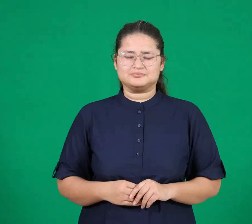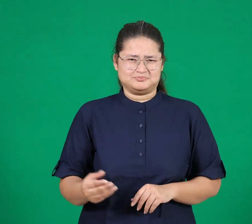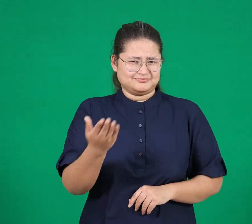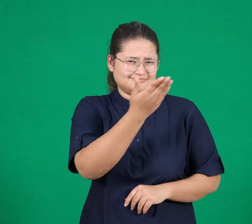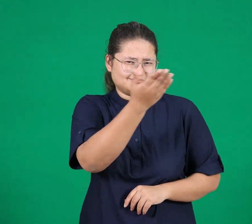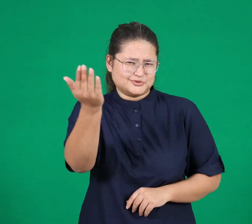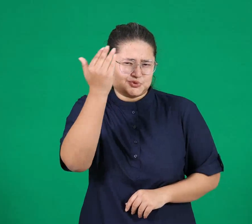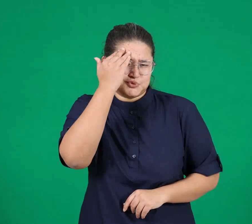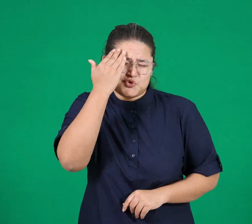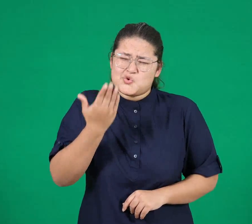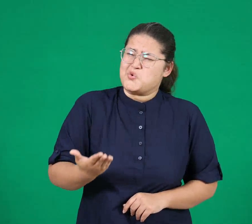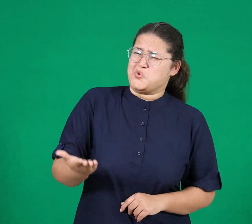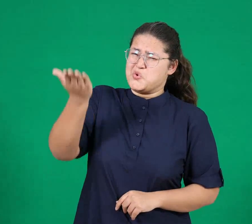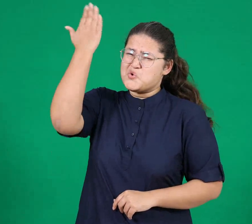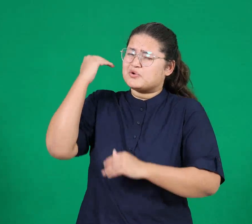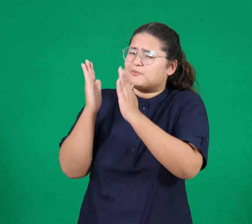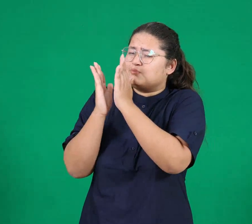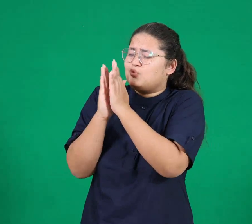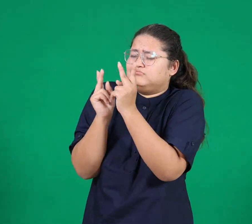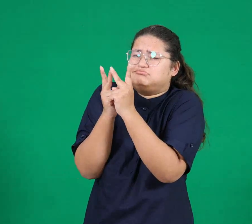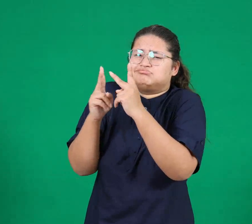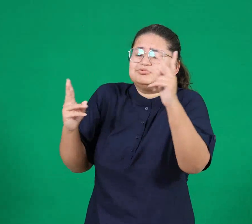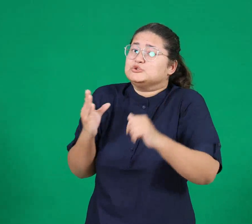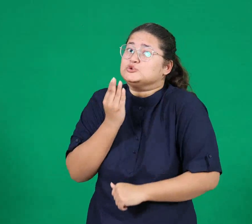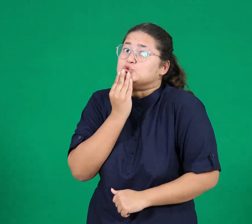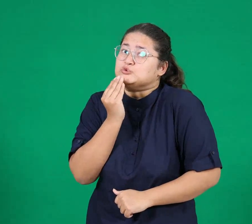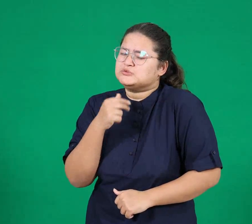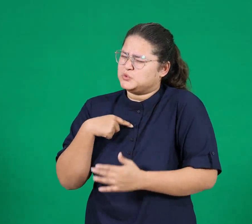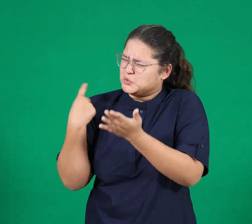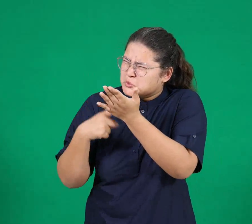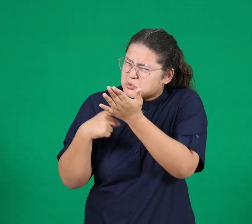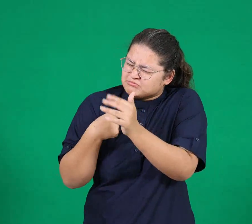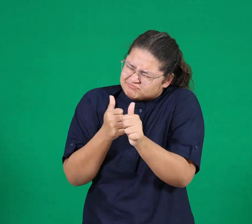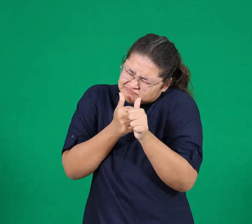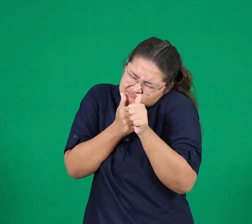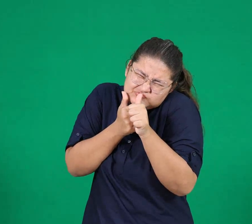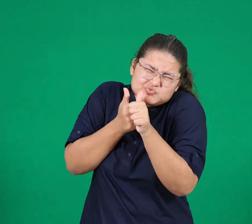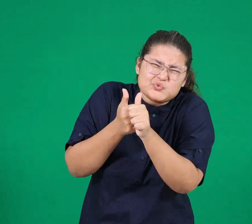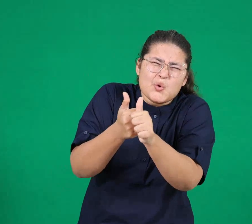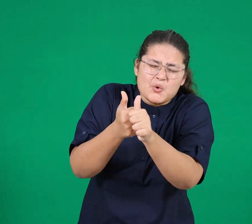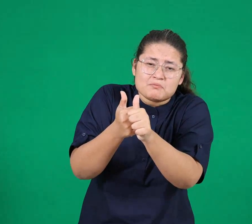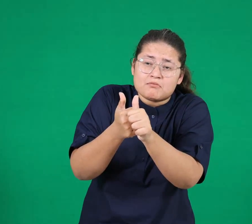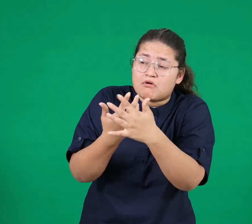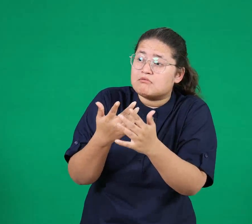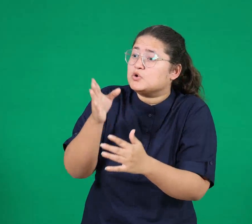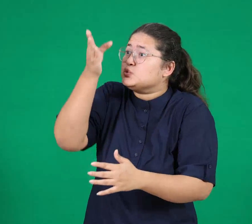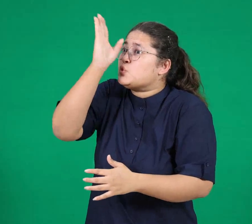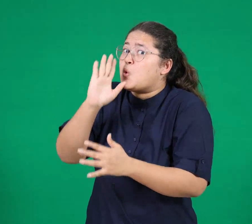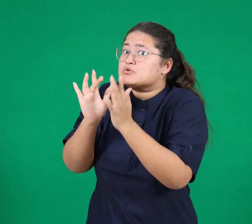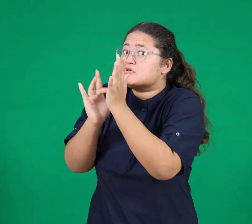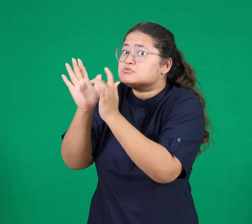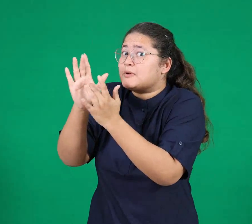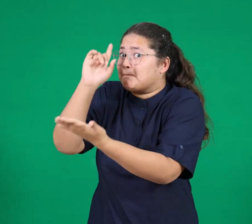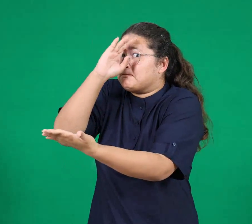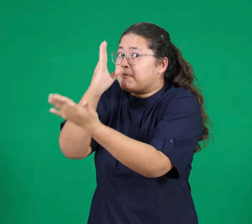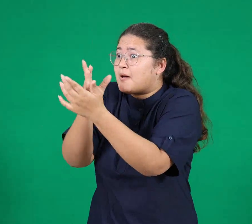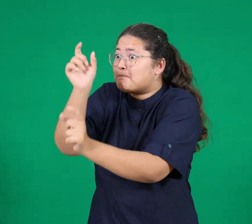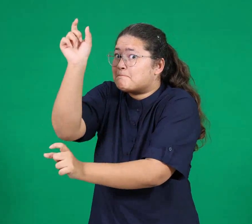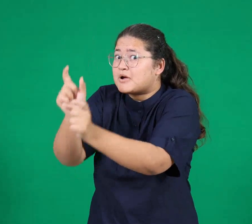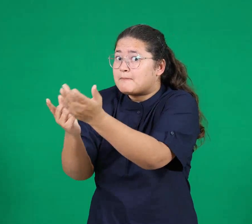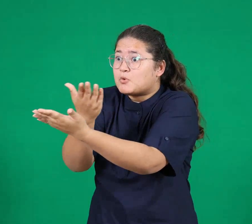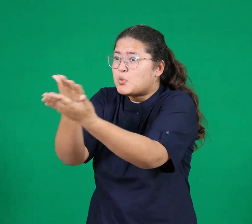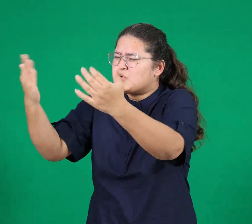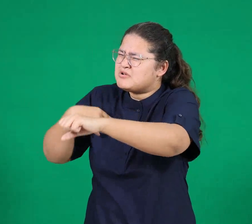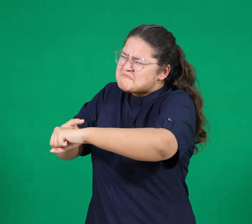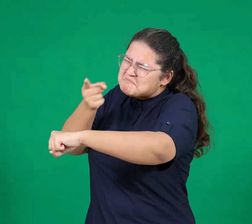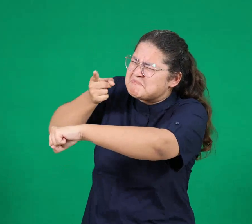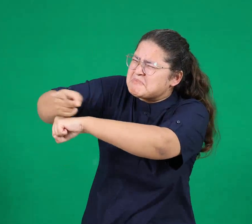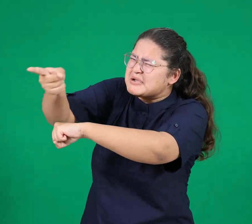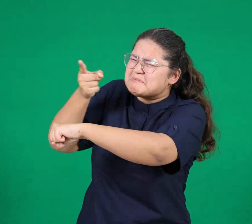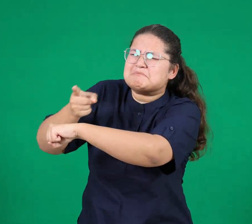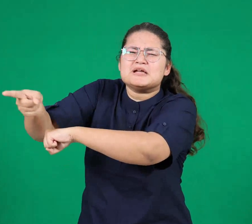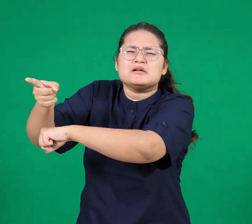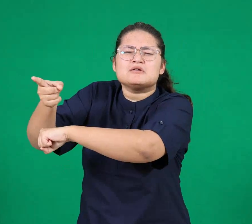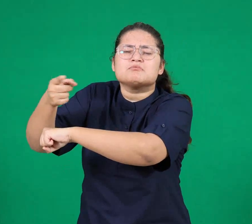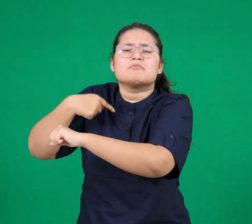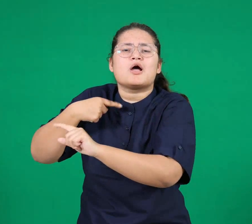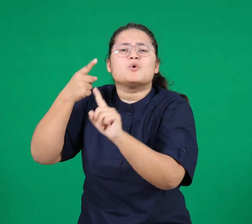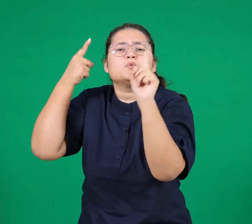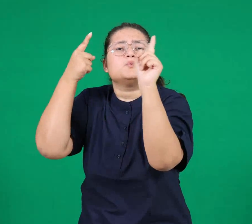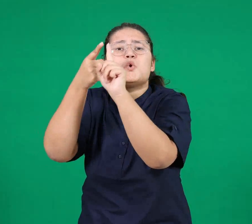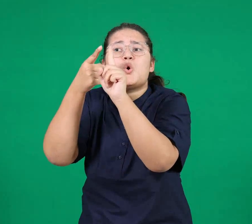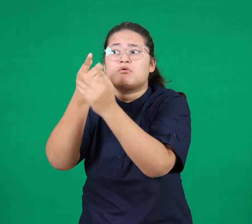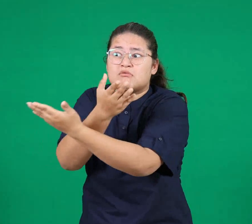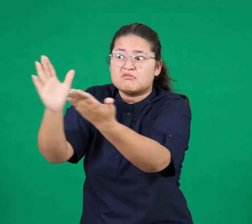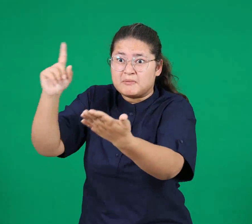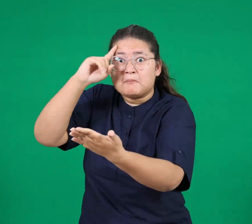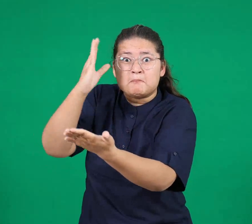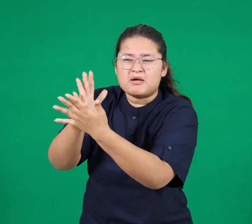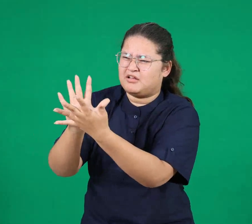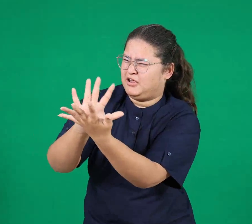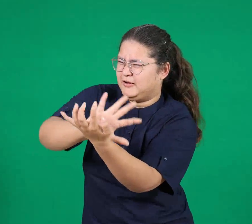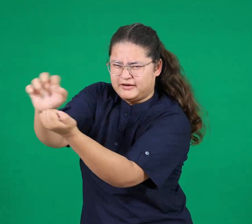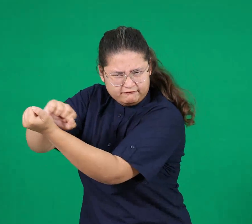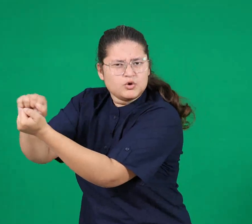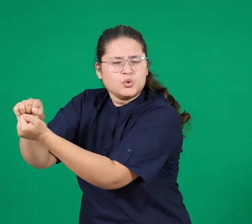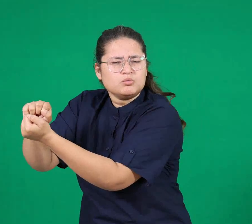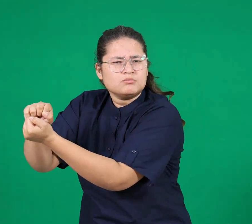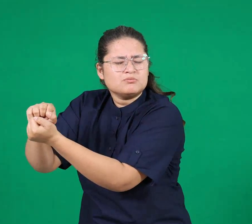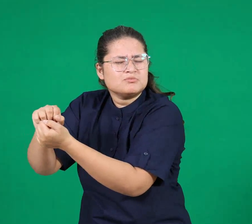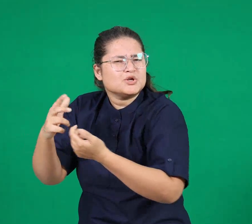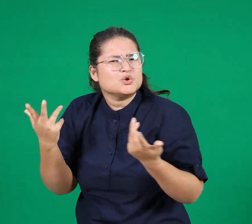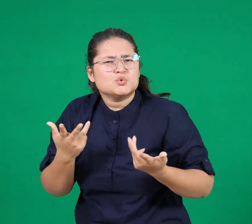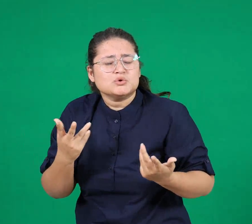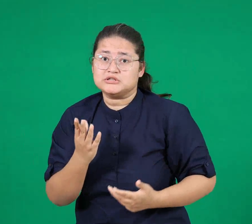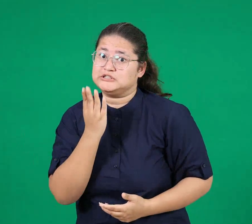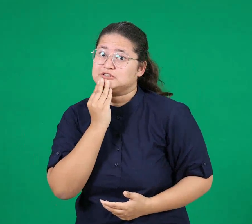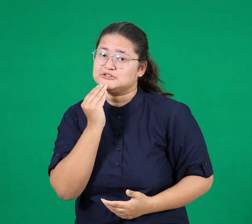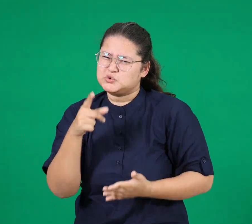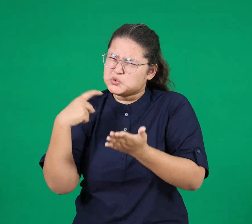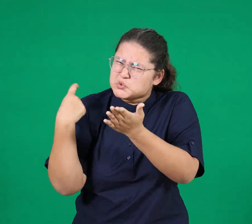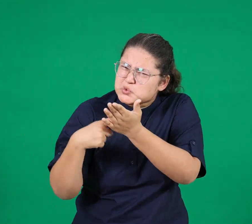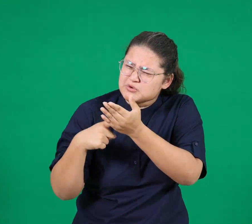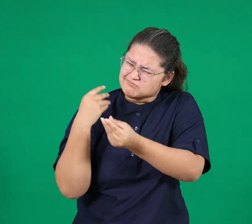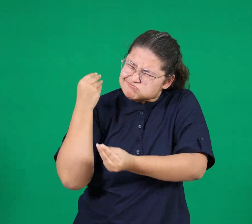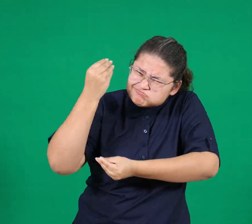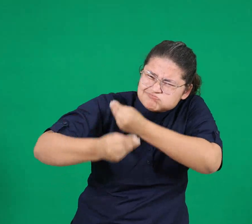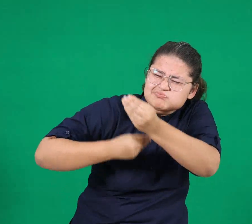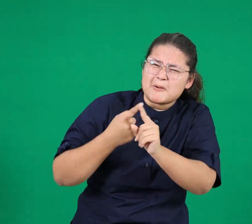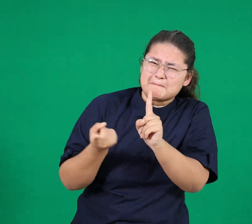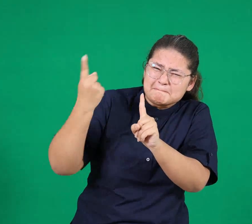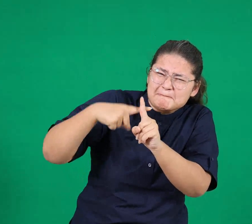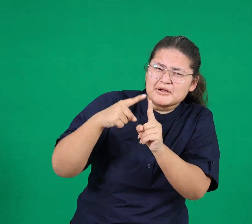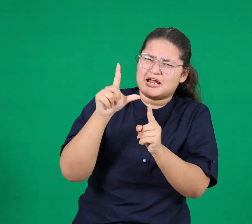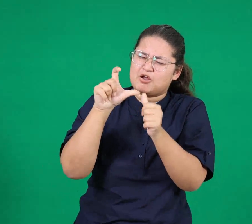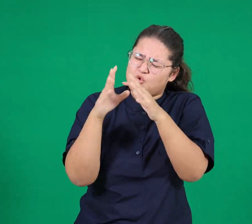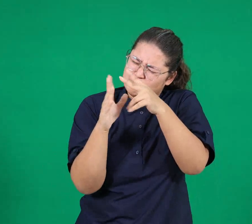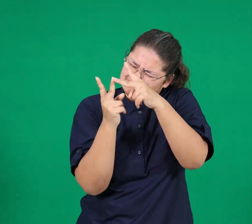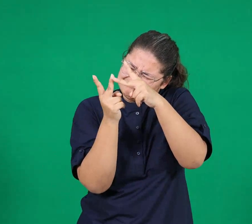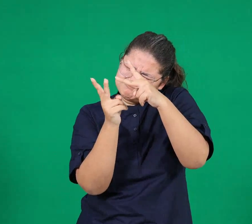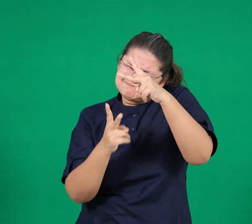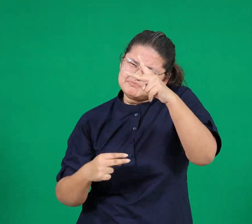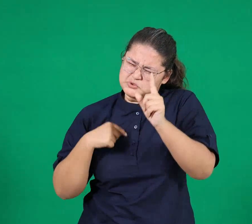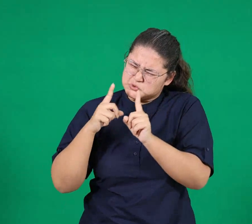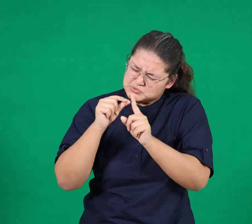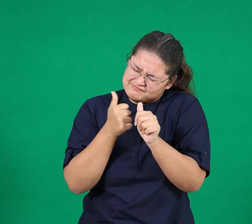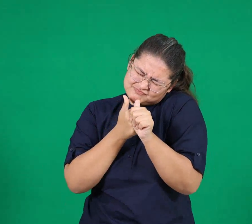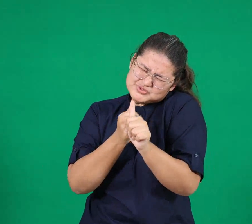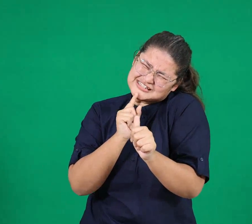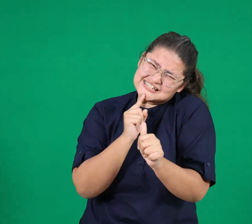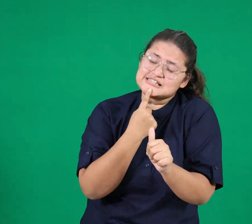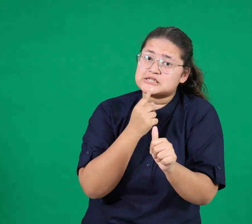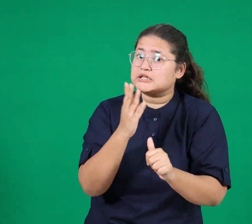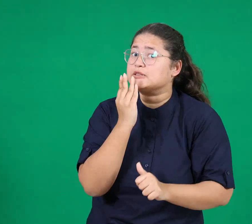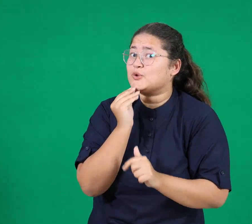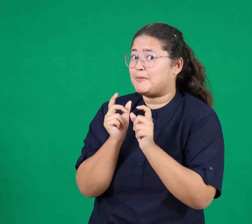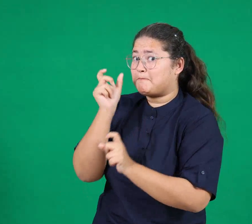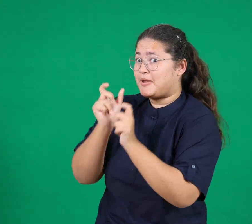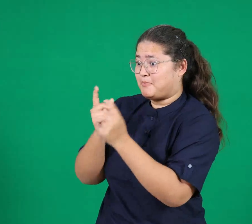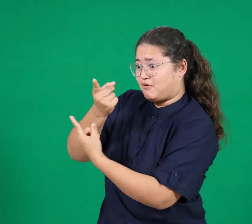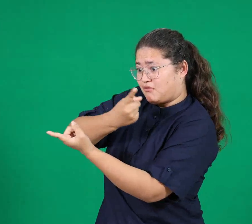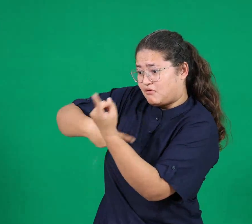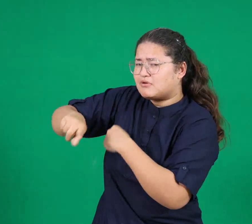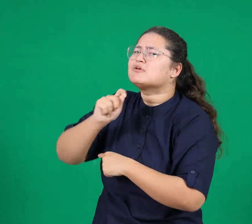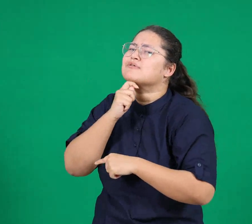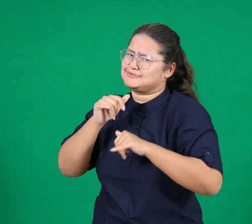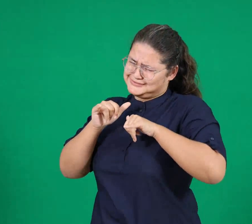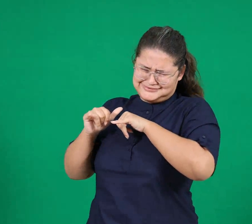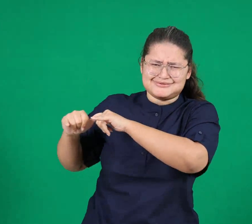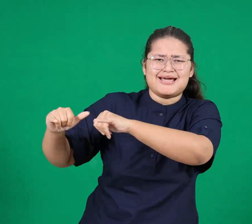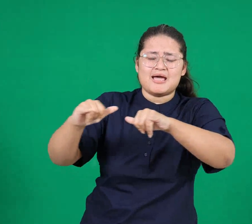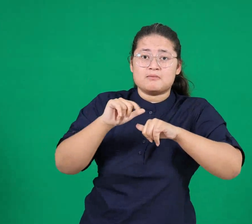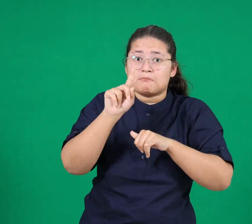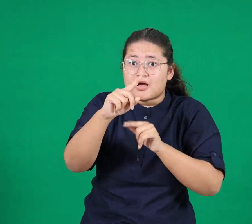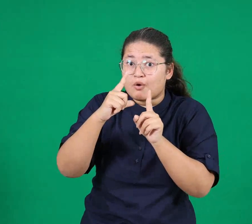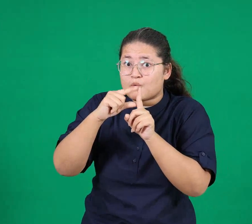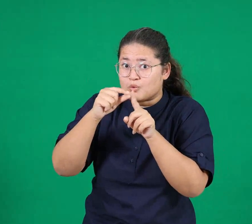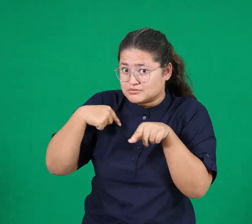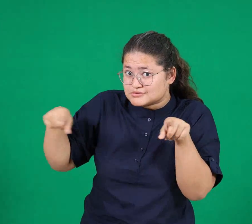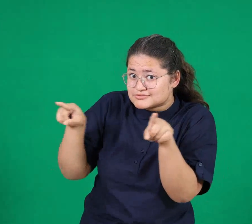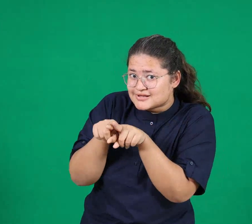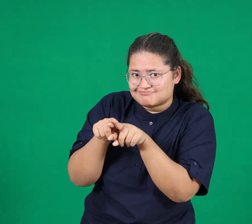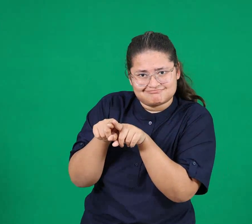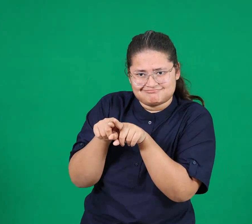For you have heard of my former way of life in Judaism, how severely I persecuted the church of God and tried to destroy it.